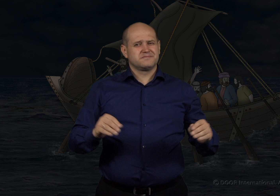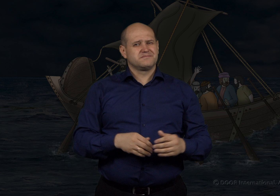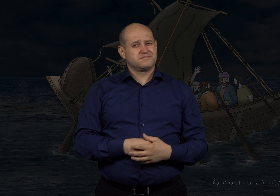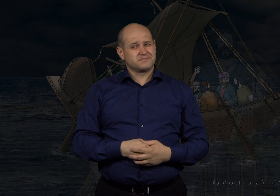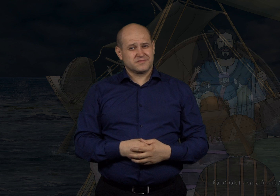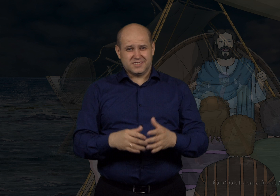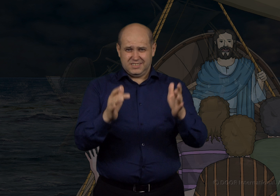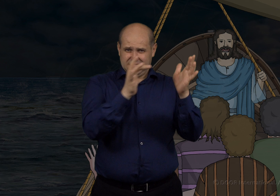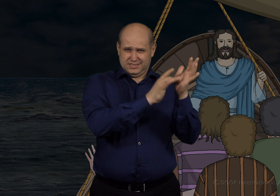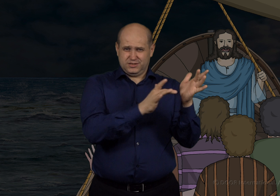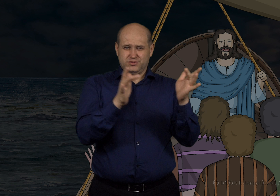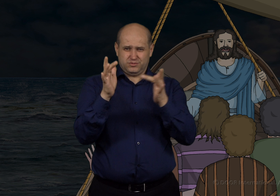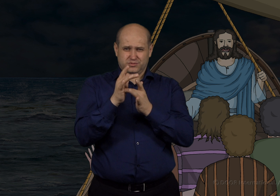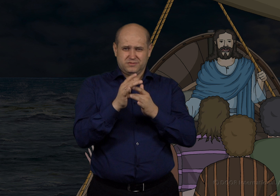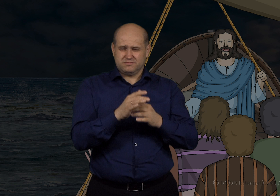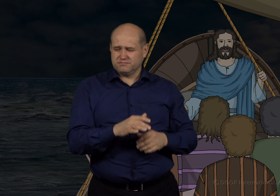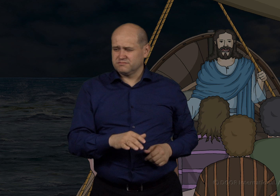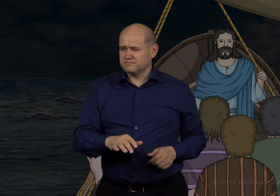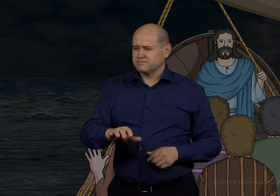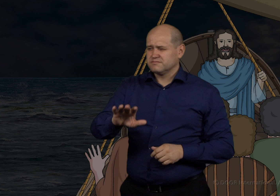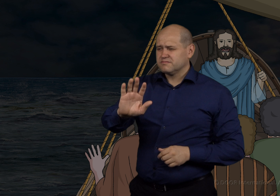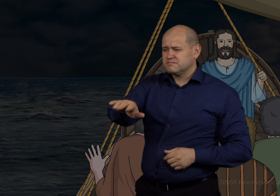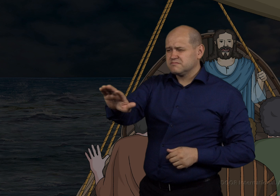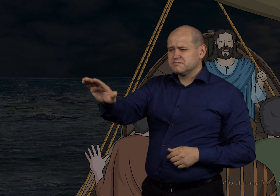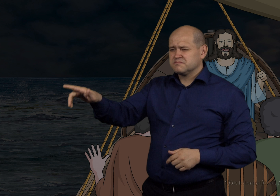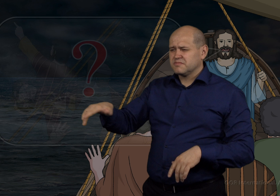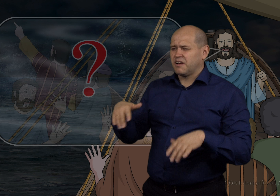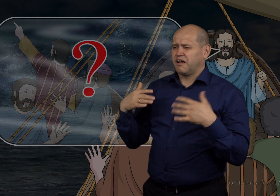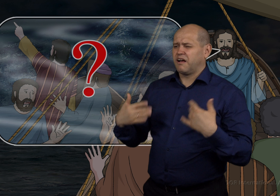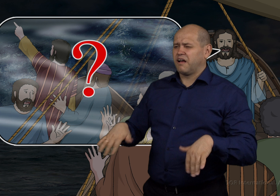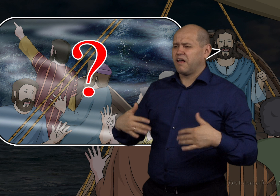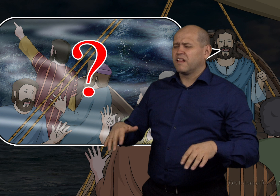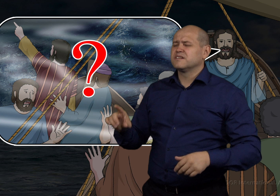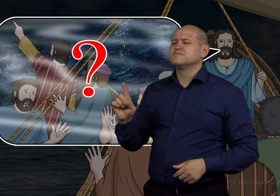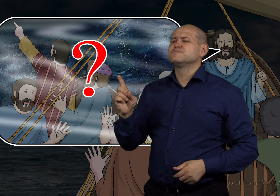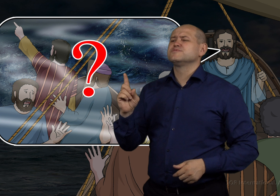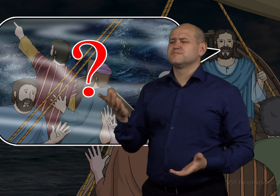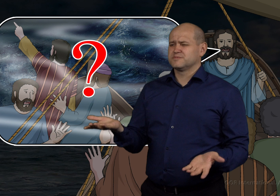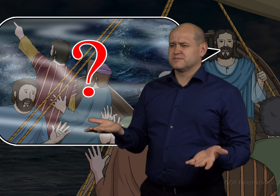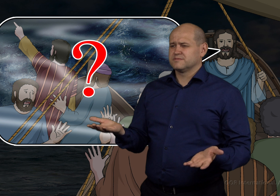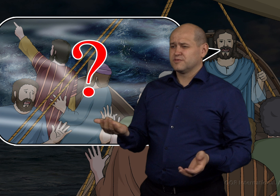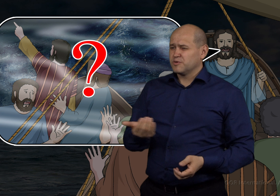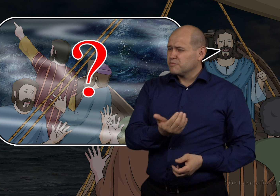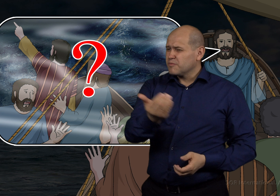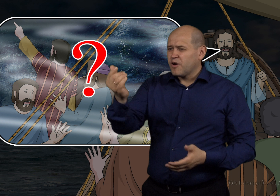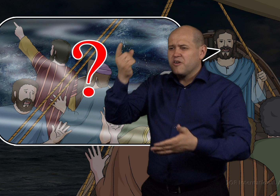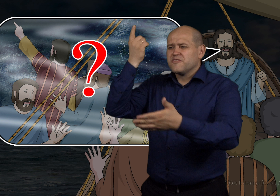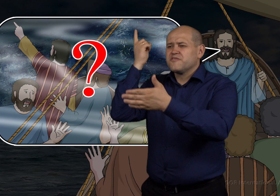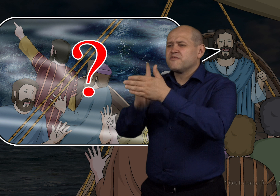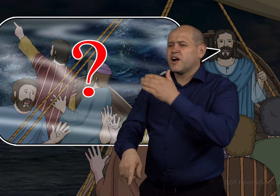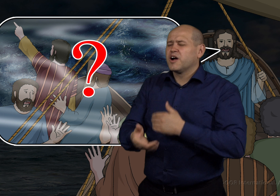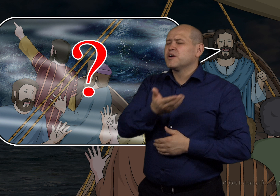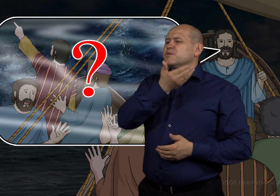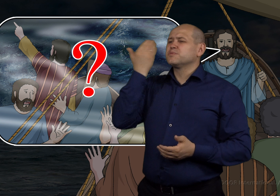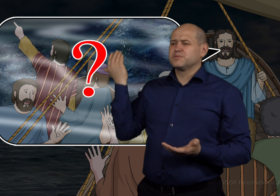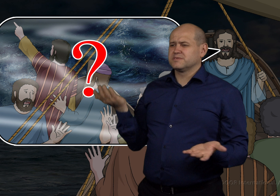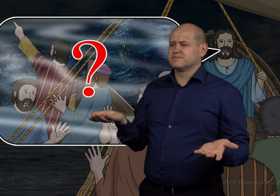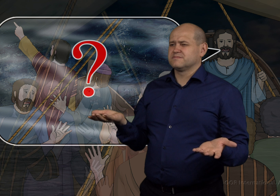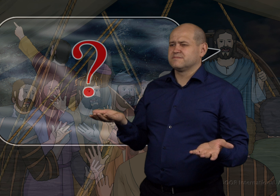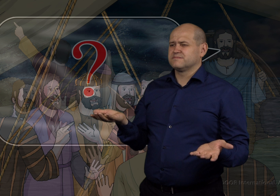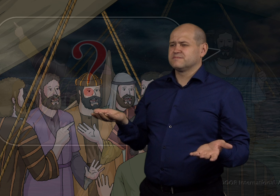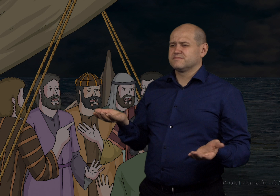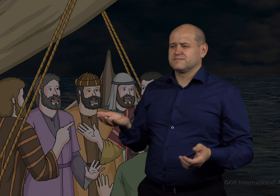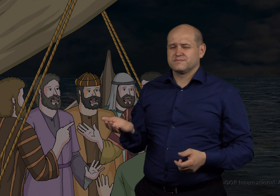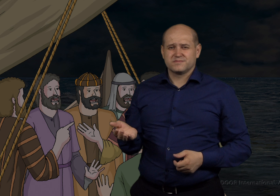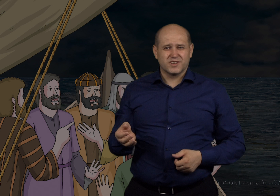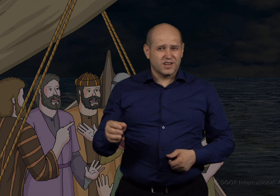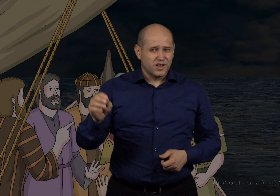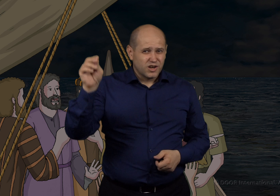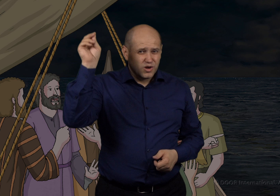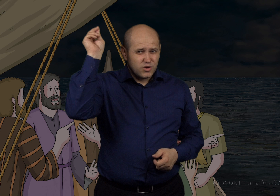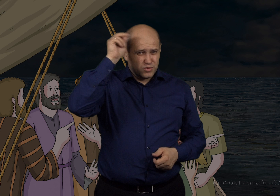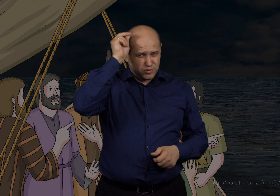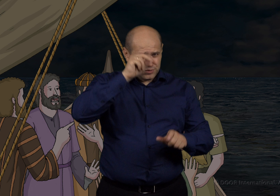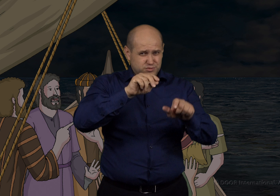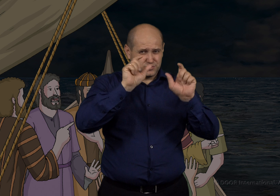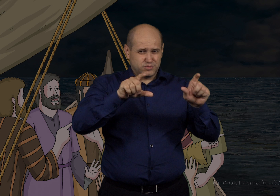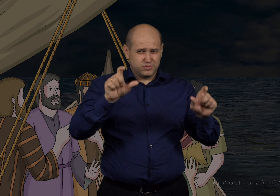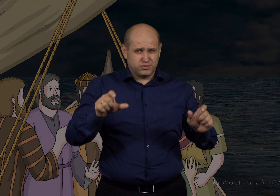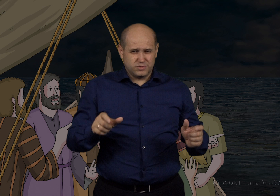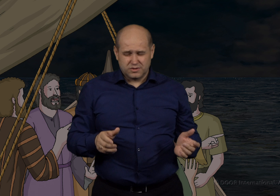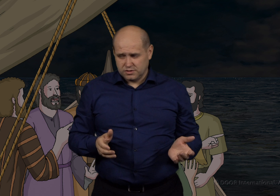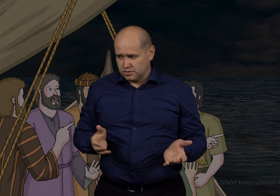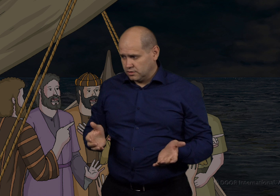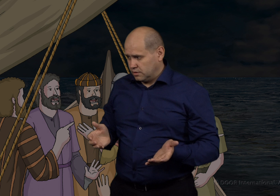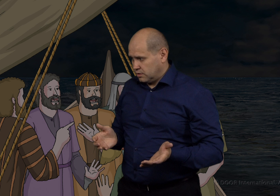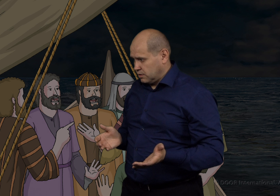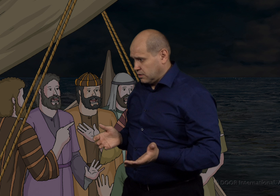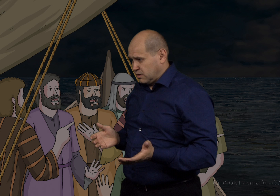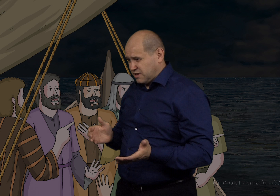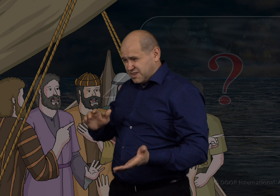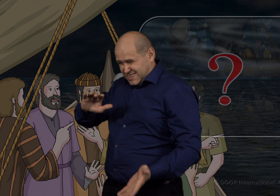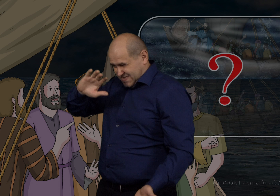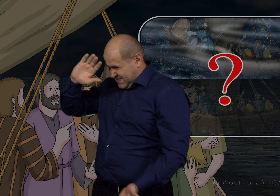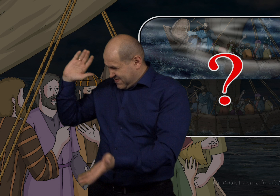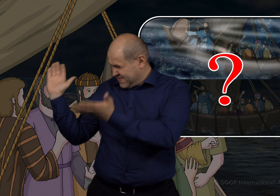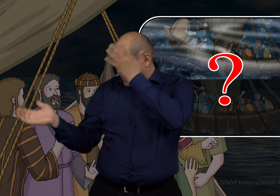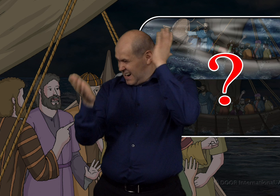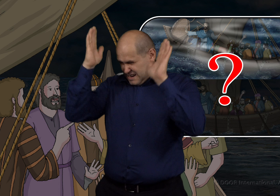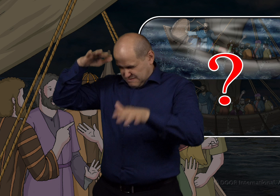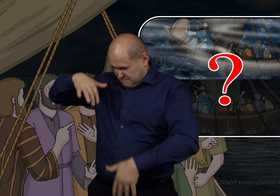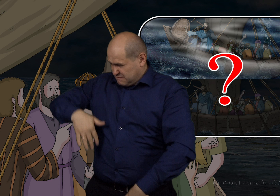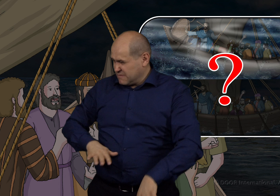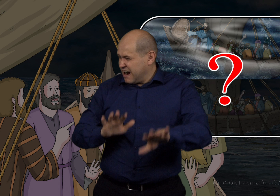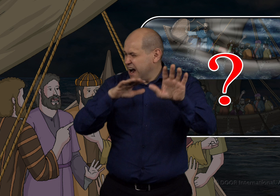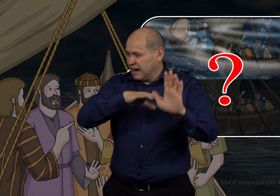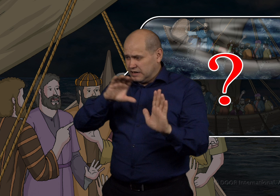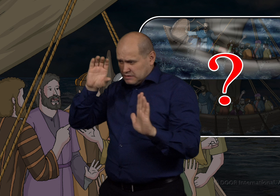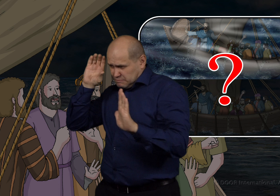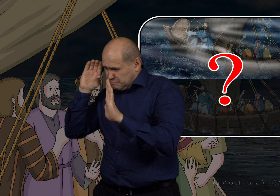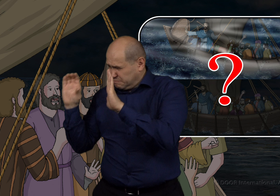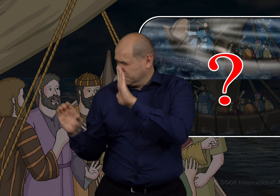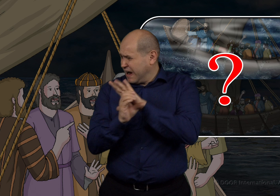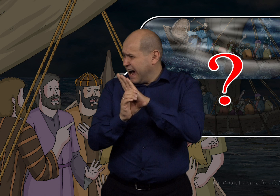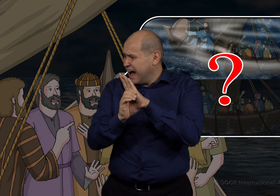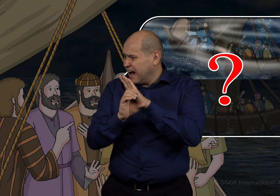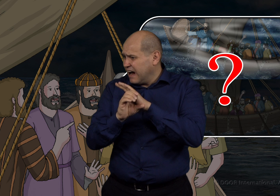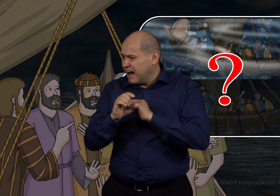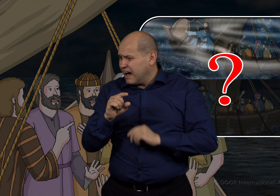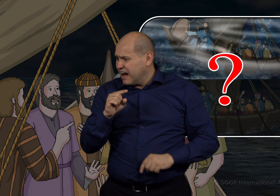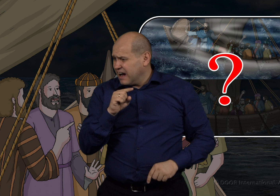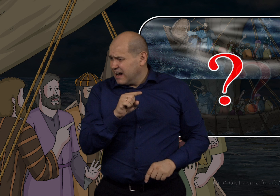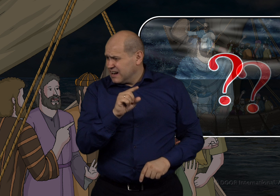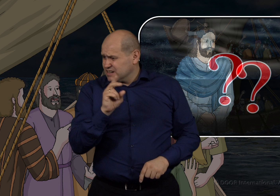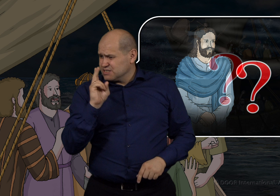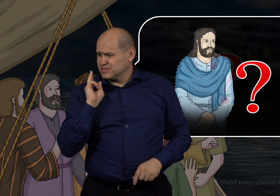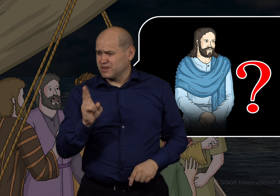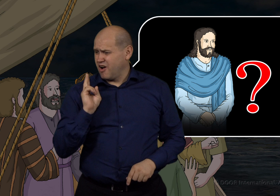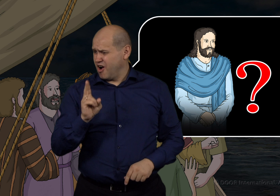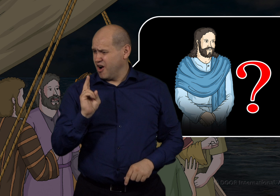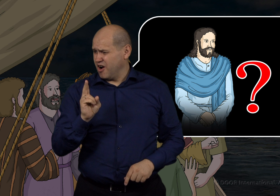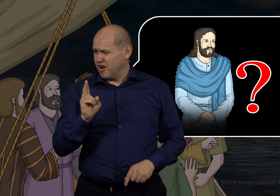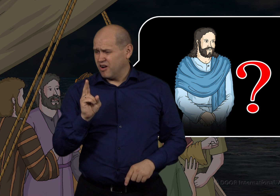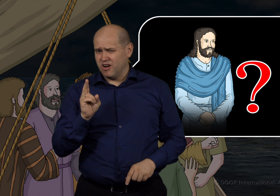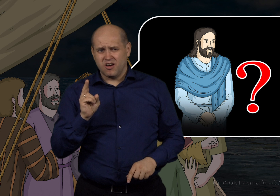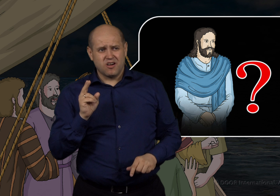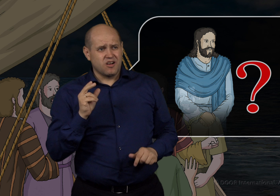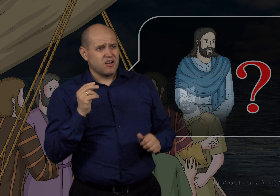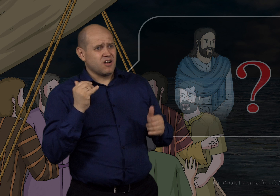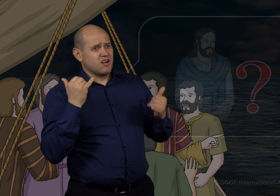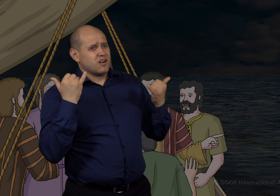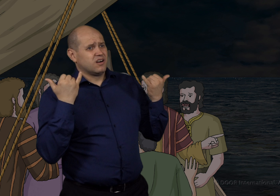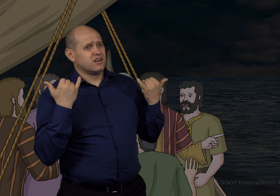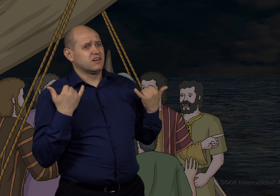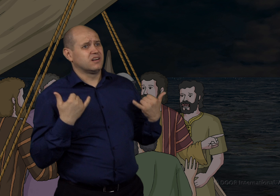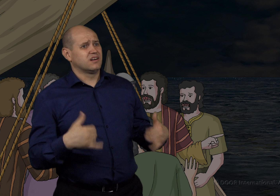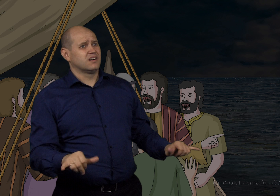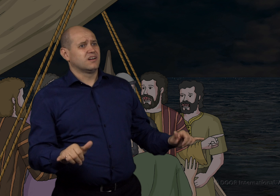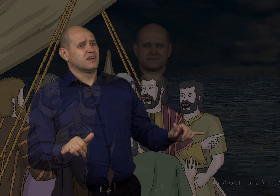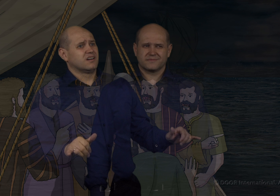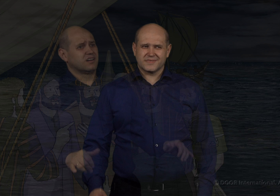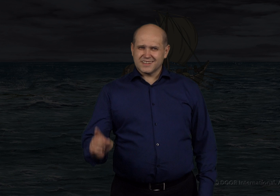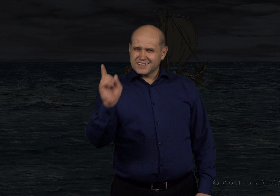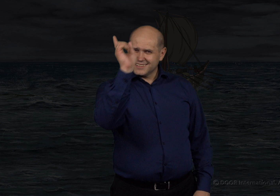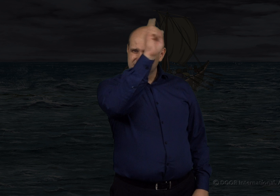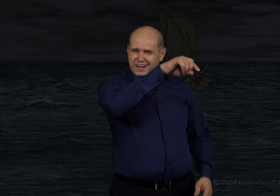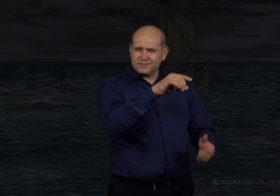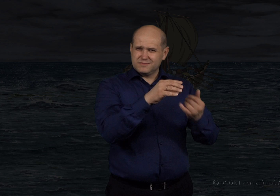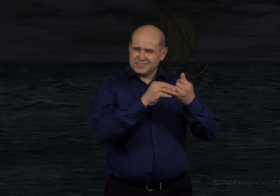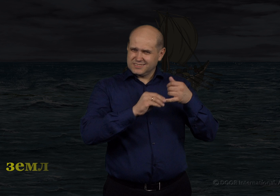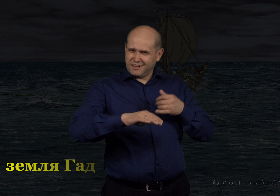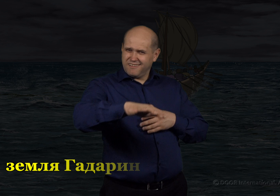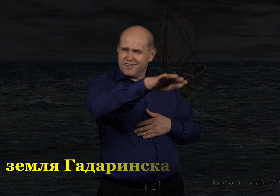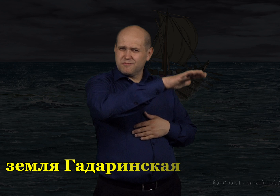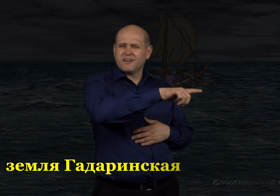“Why are you so afraid?” He asked. “Do you still have no faith?” Overwhelmed with fear, they asked one another, “Who is this, that even the wind and the sea obey Him?”